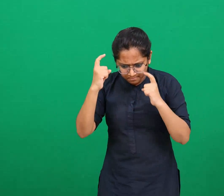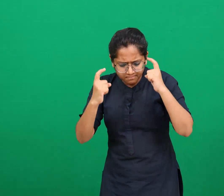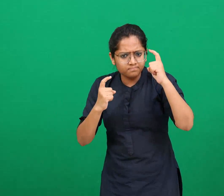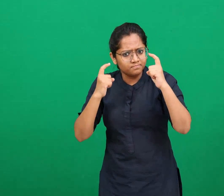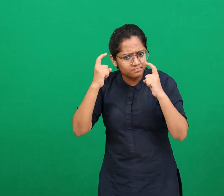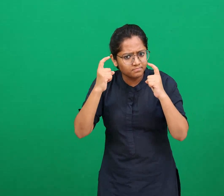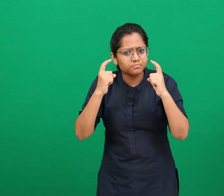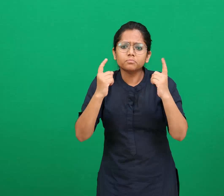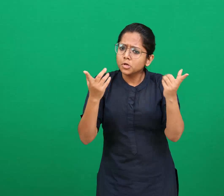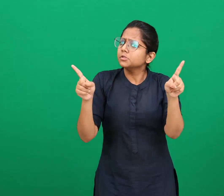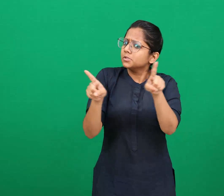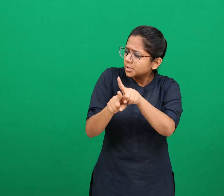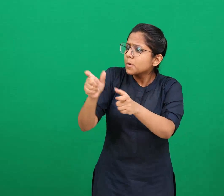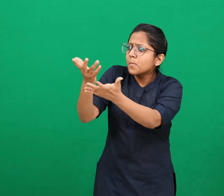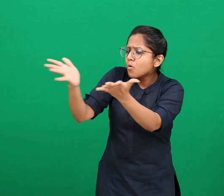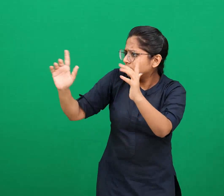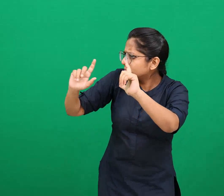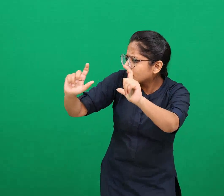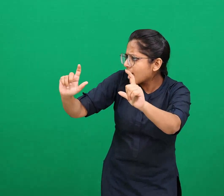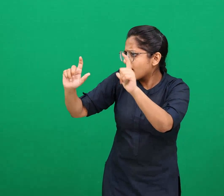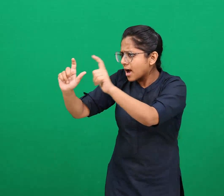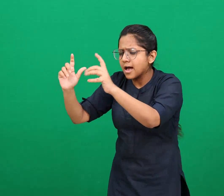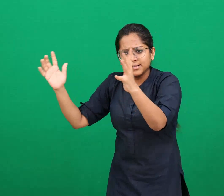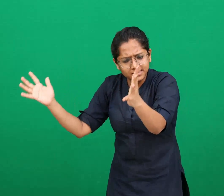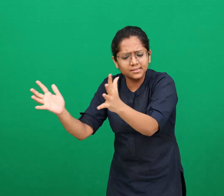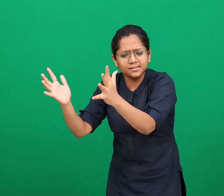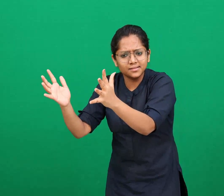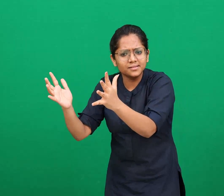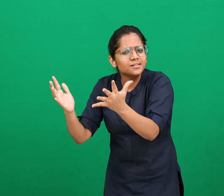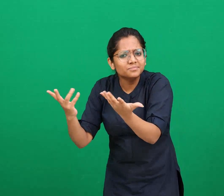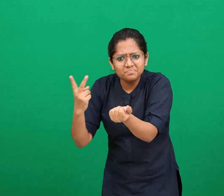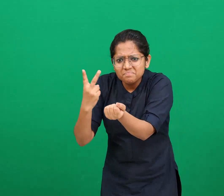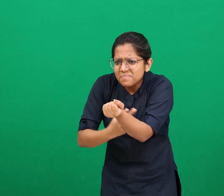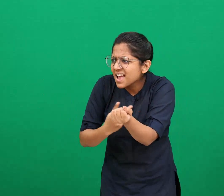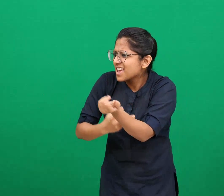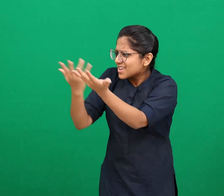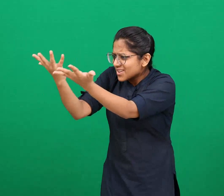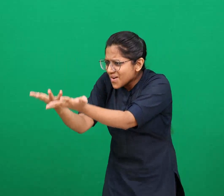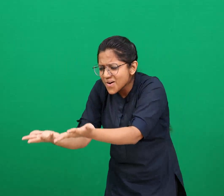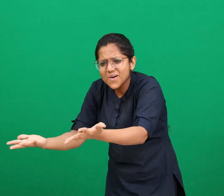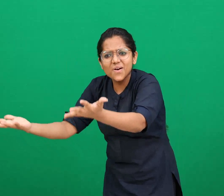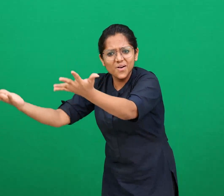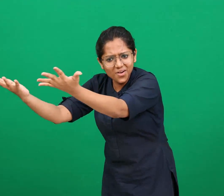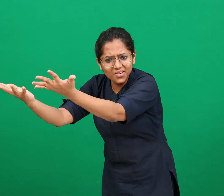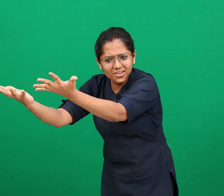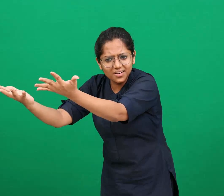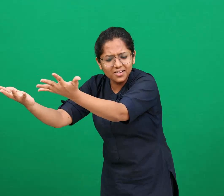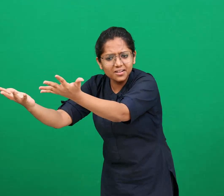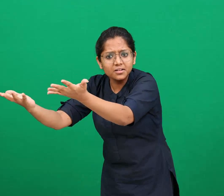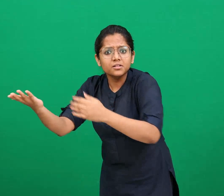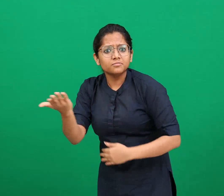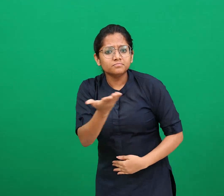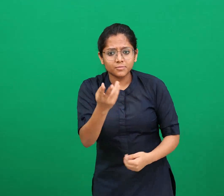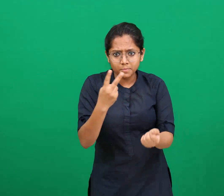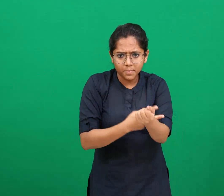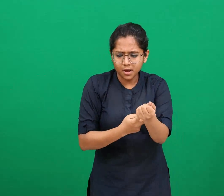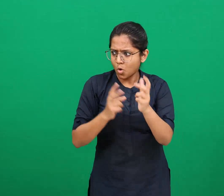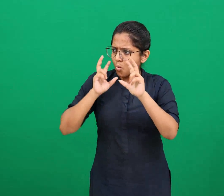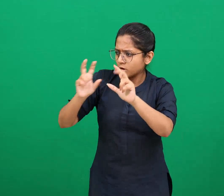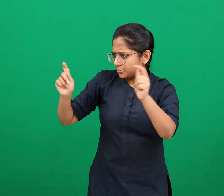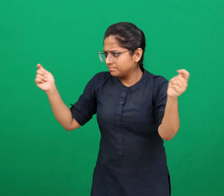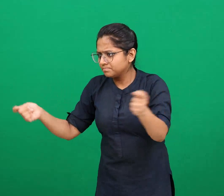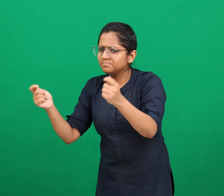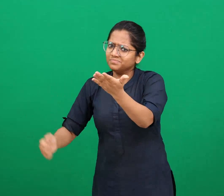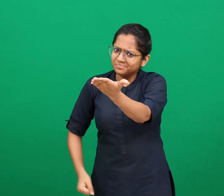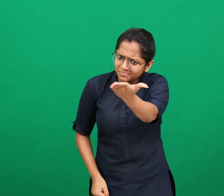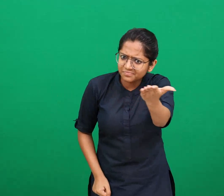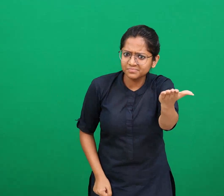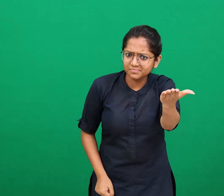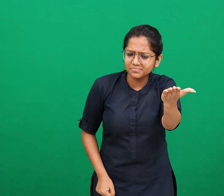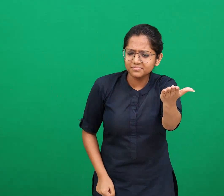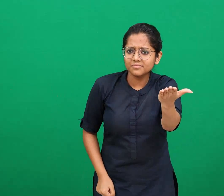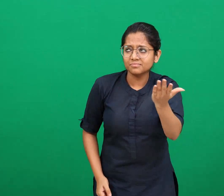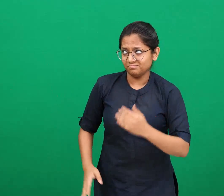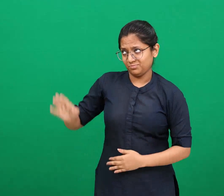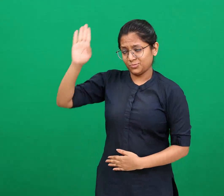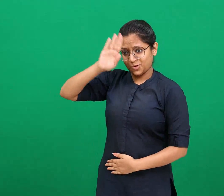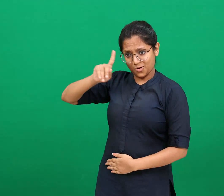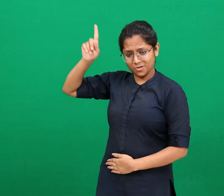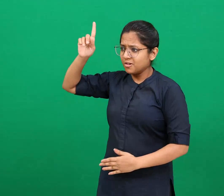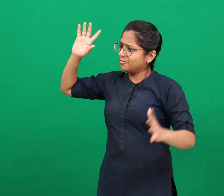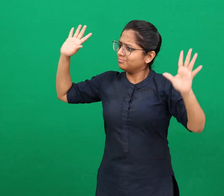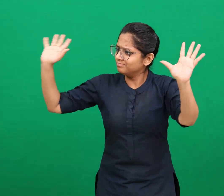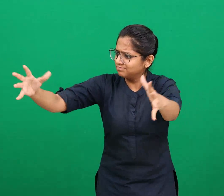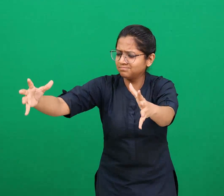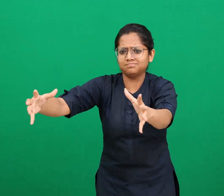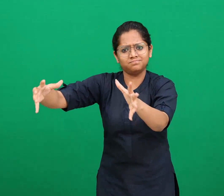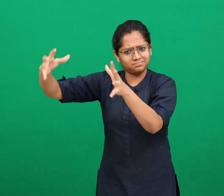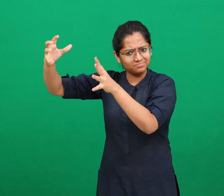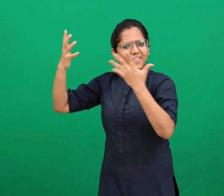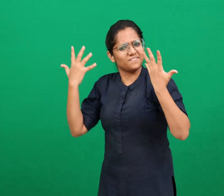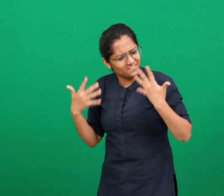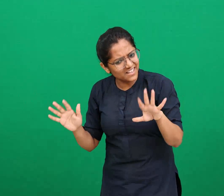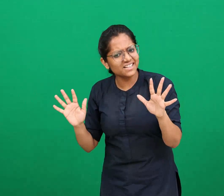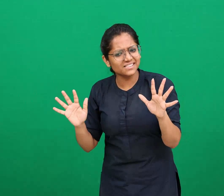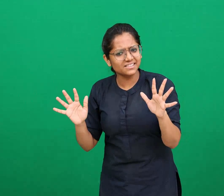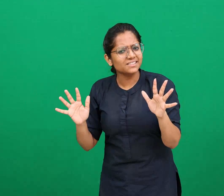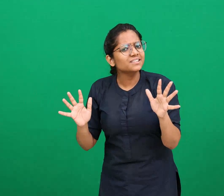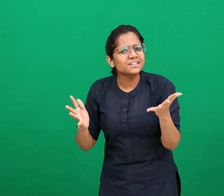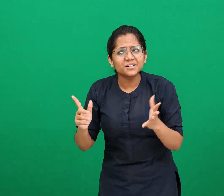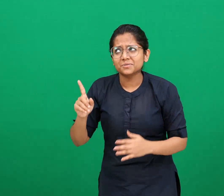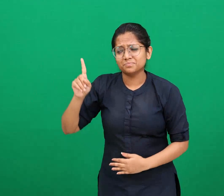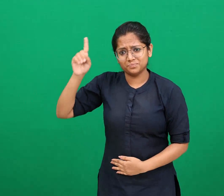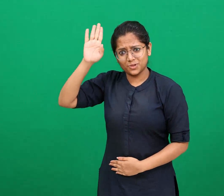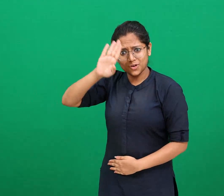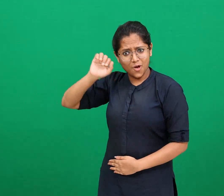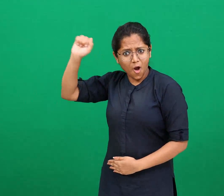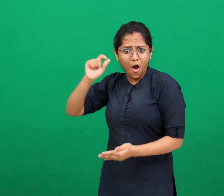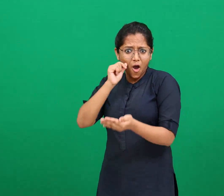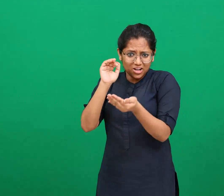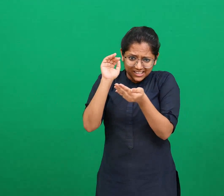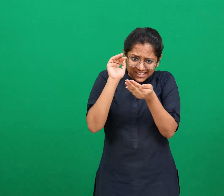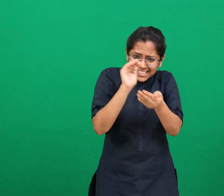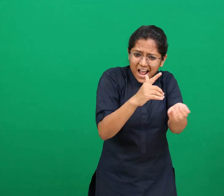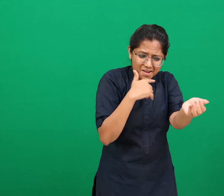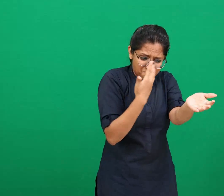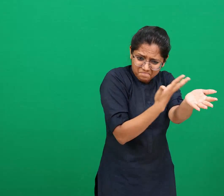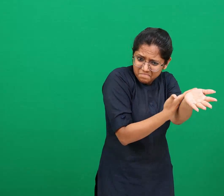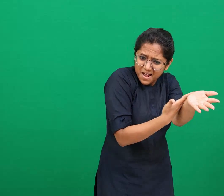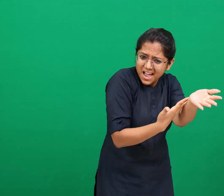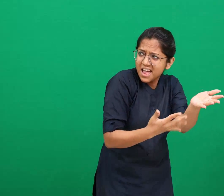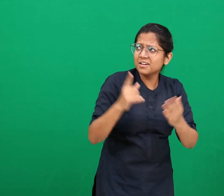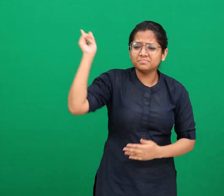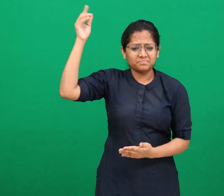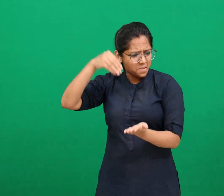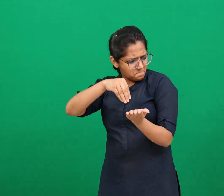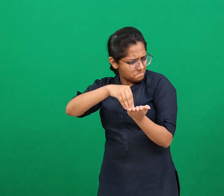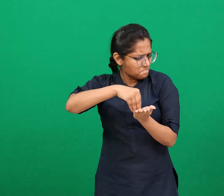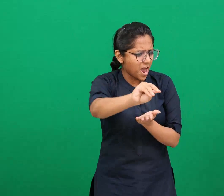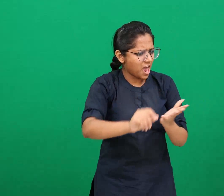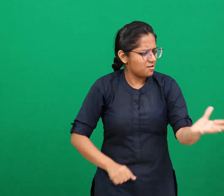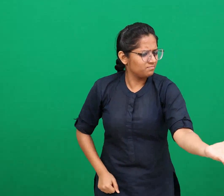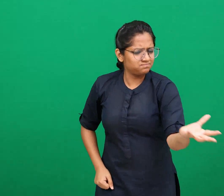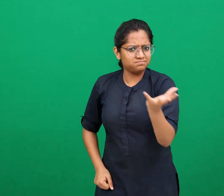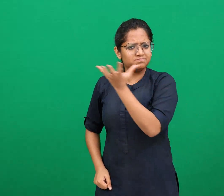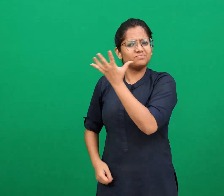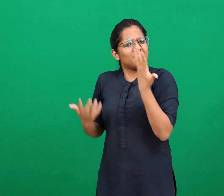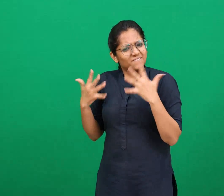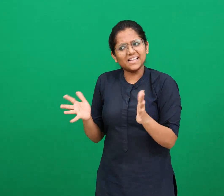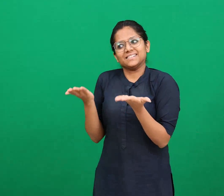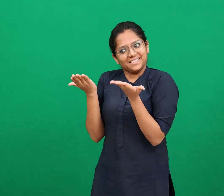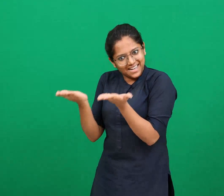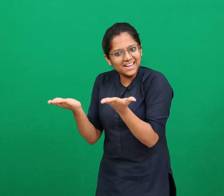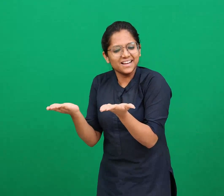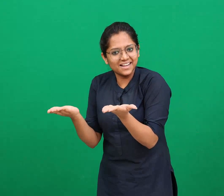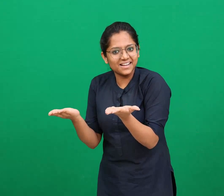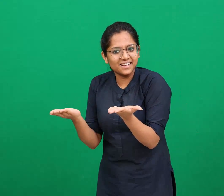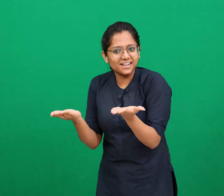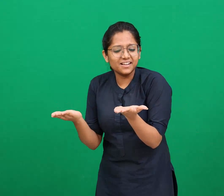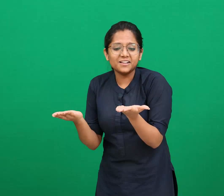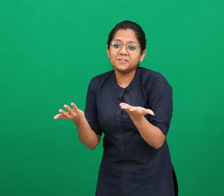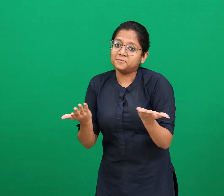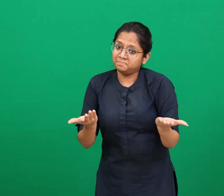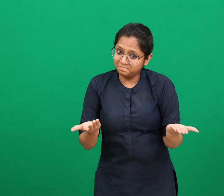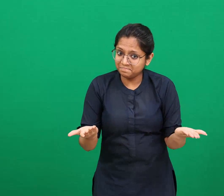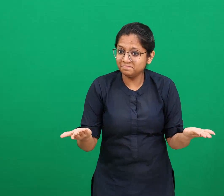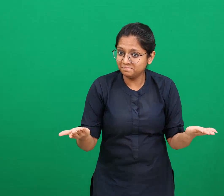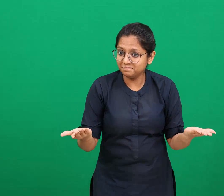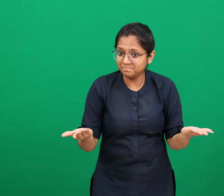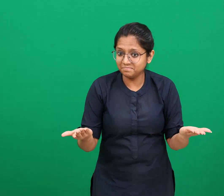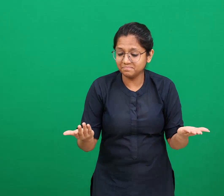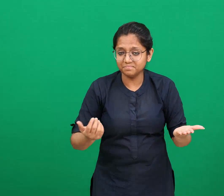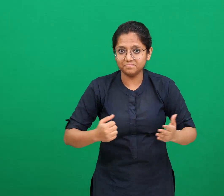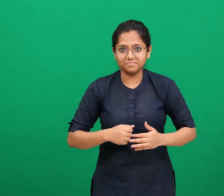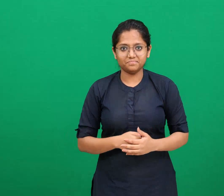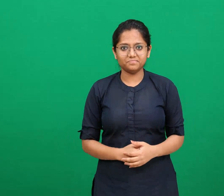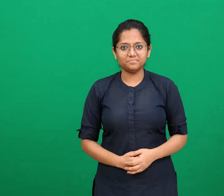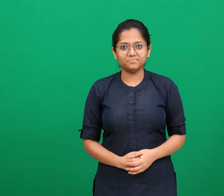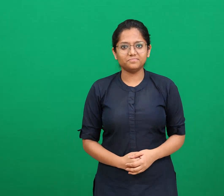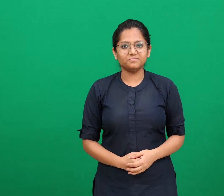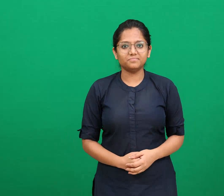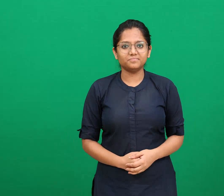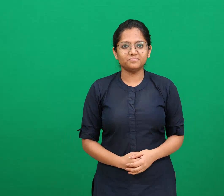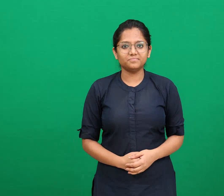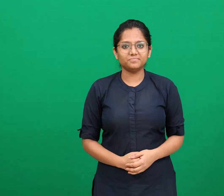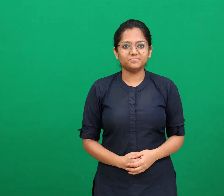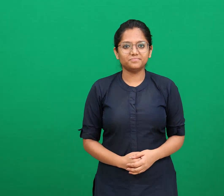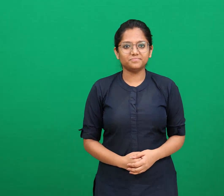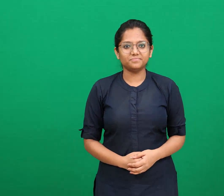Be shepherds of the church of God, which He purchased with His own blood.